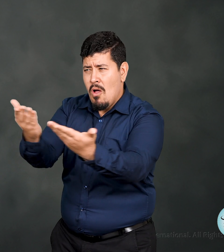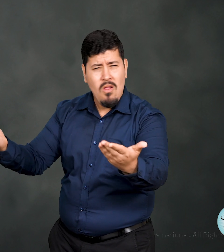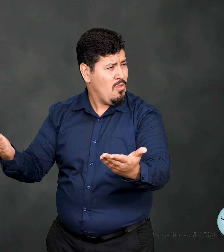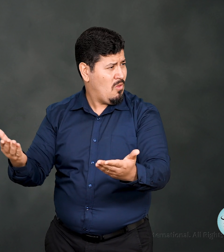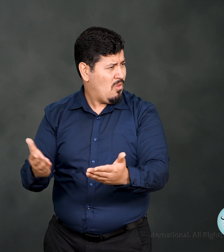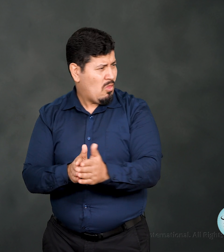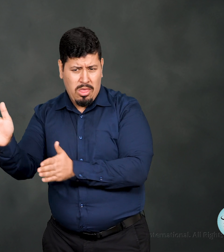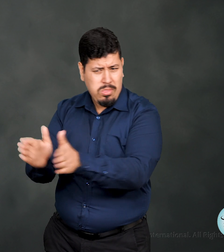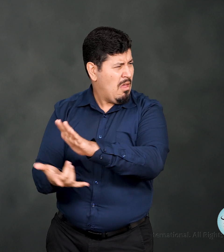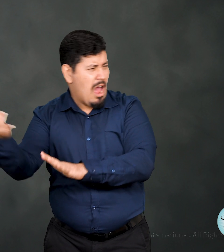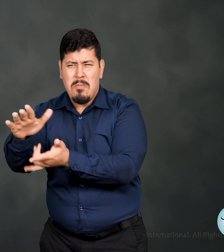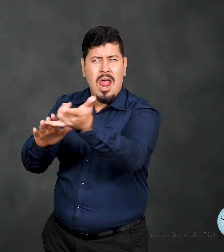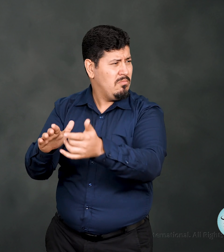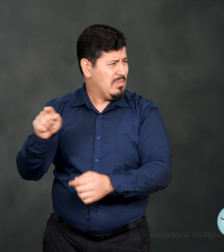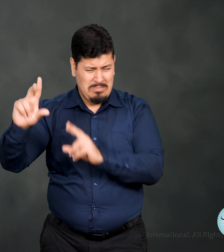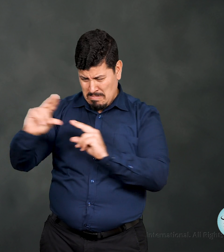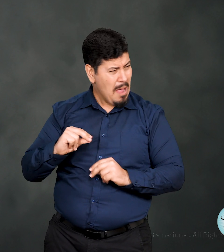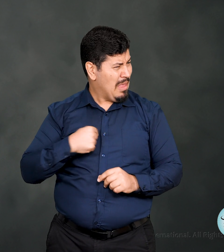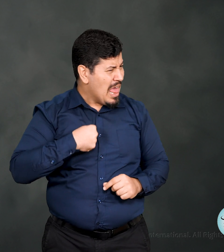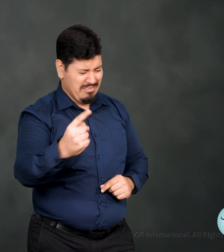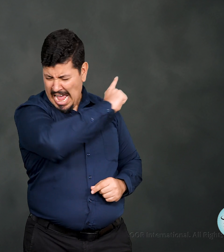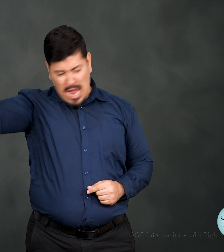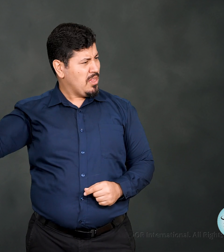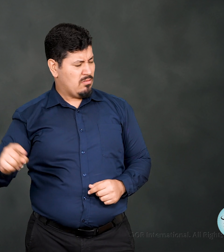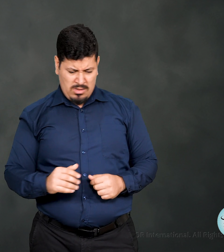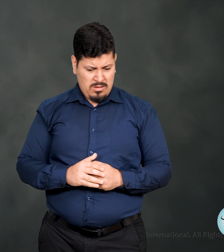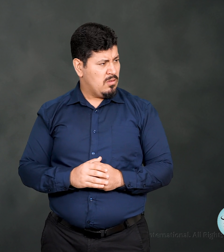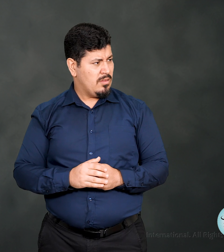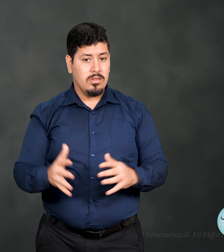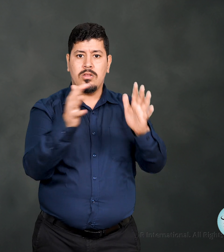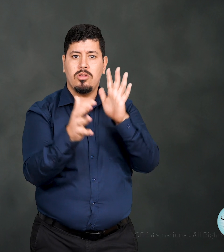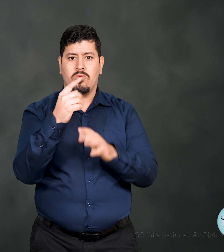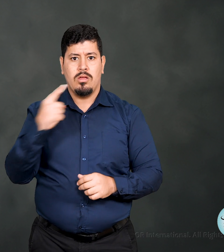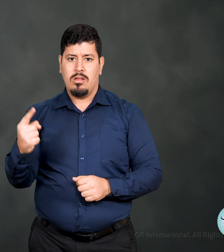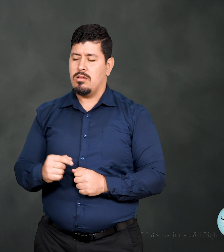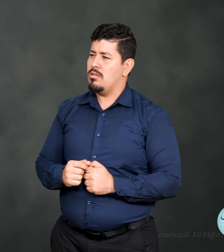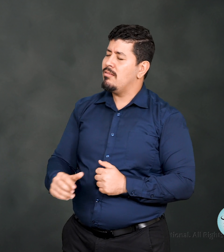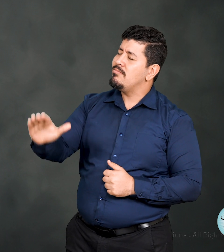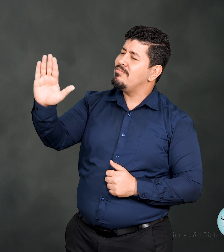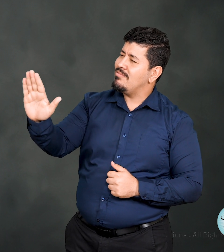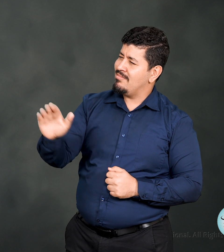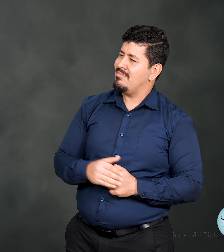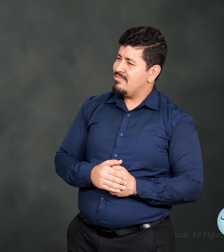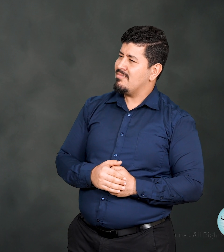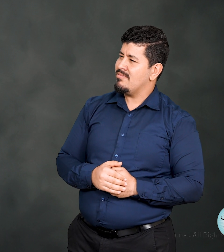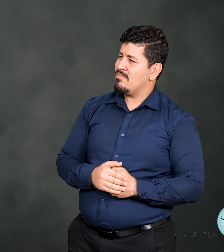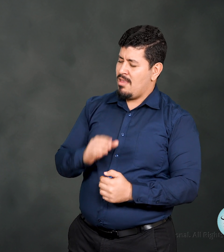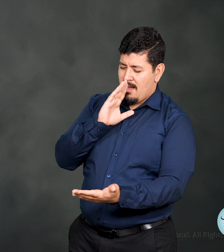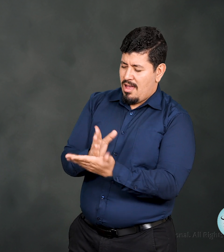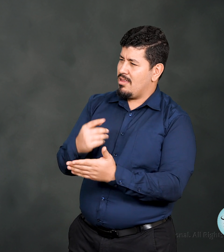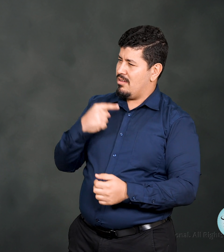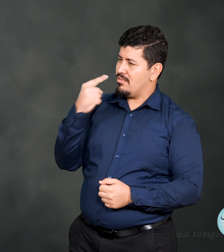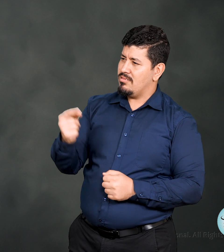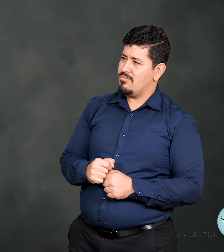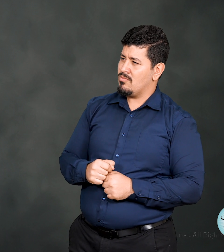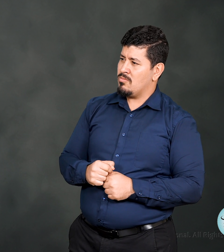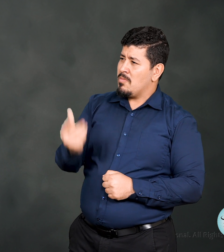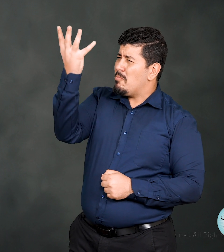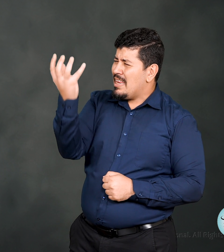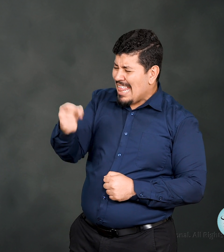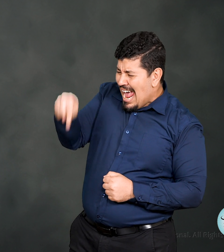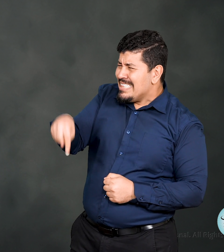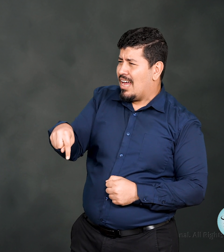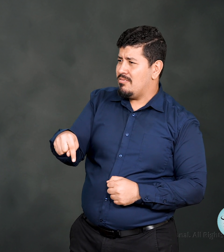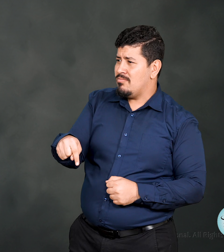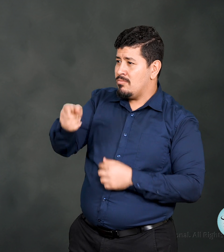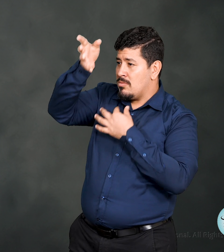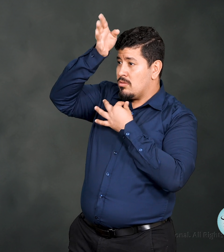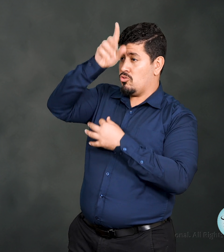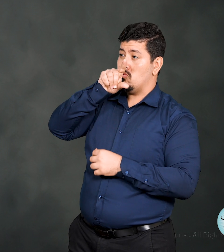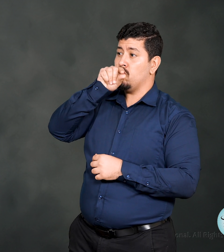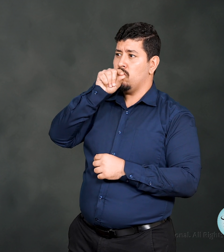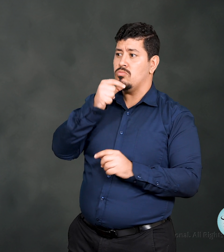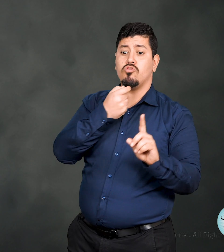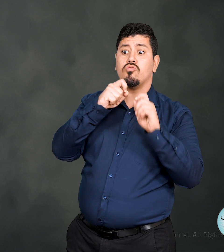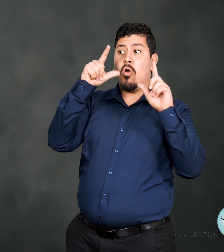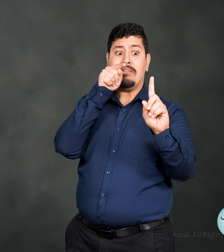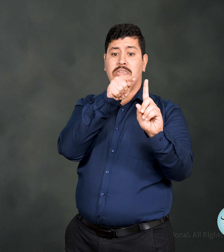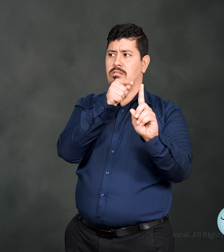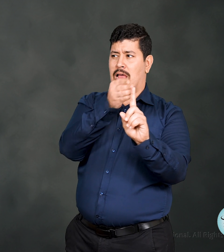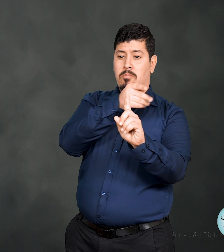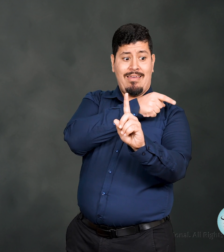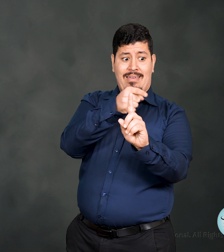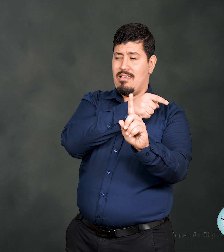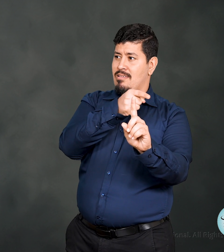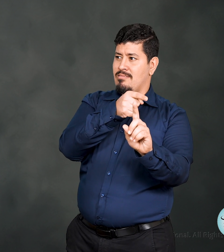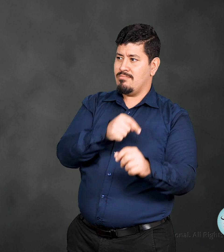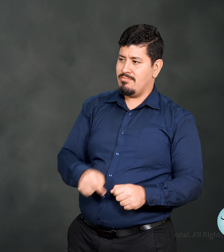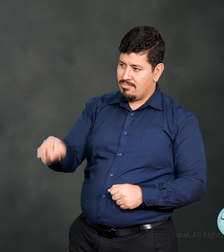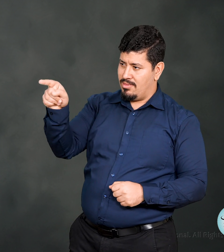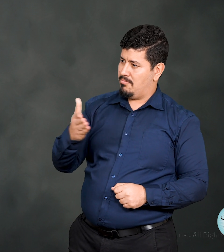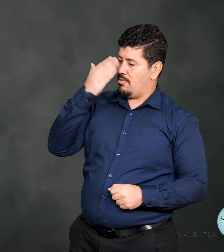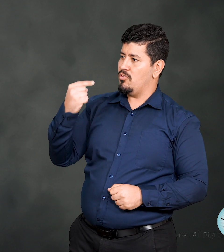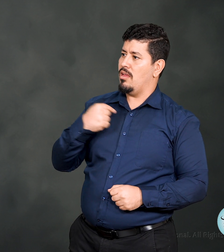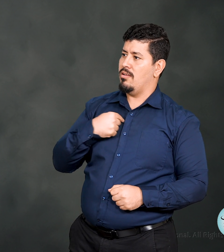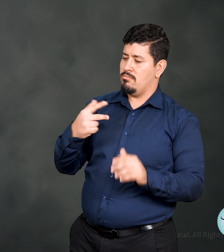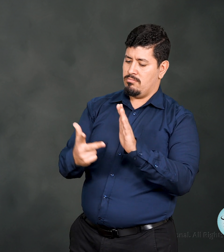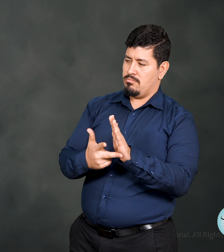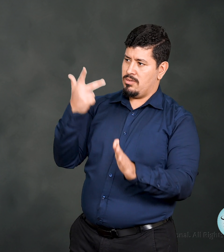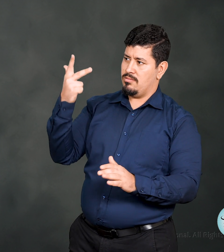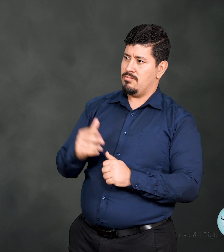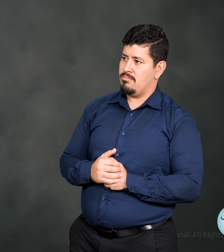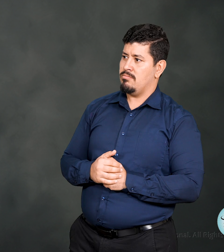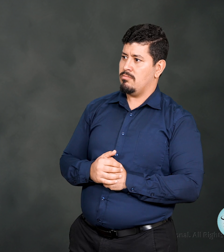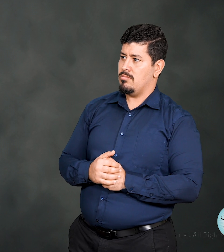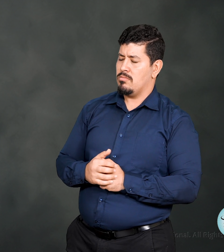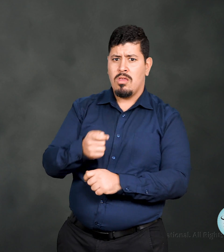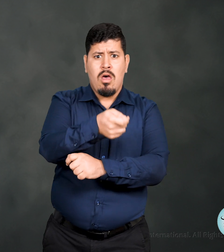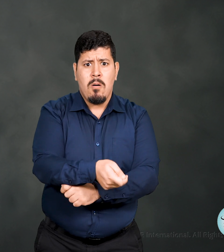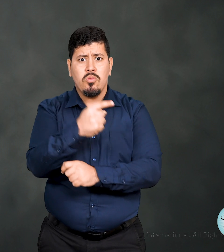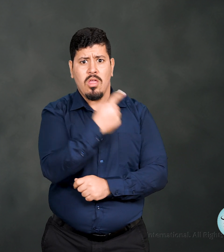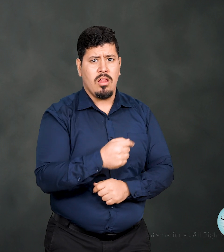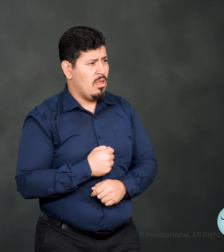“Truly I tell you,” Jesus declared, “this very night, before the rooster crows, you will deny Me three times.”